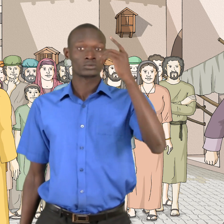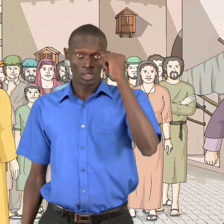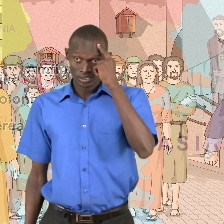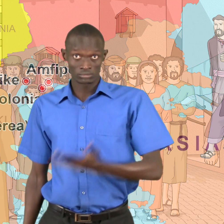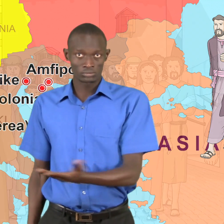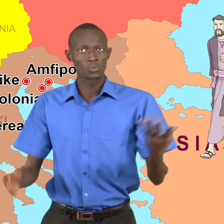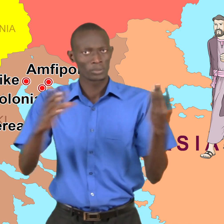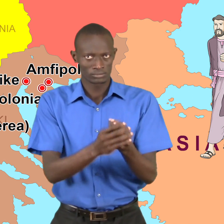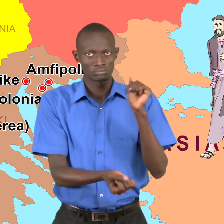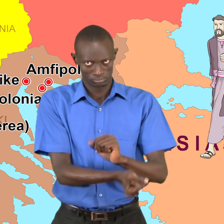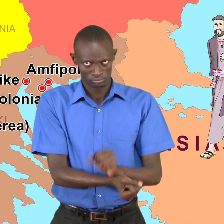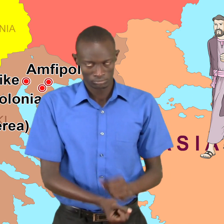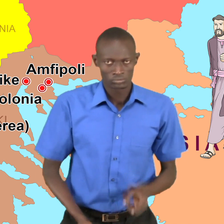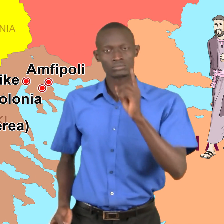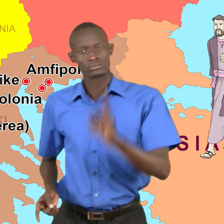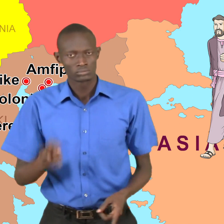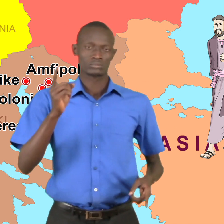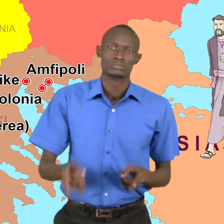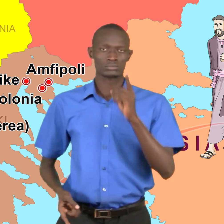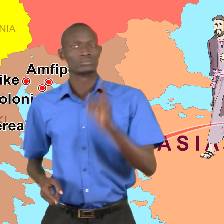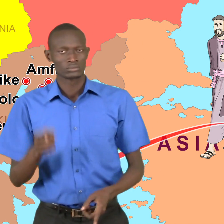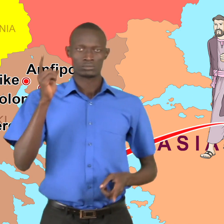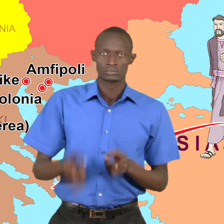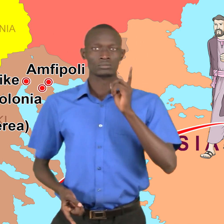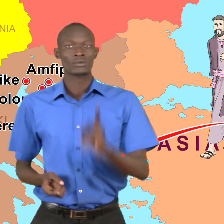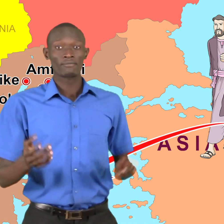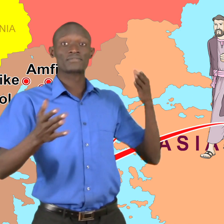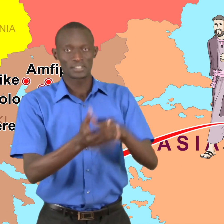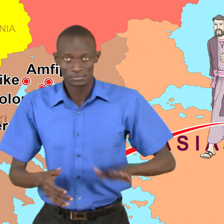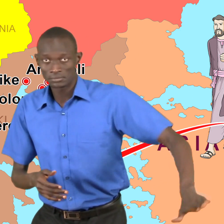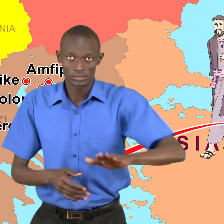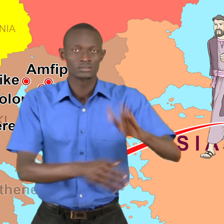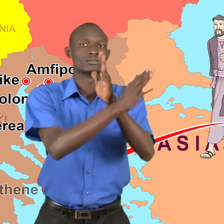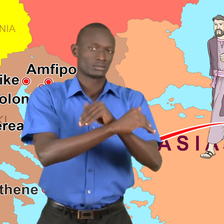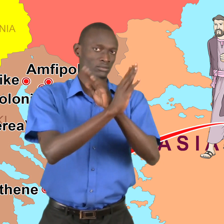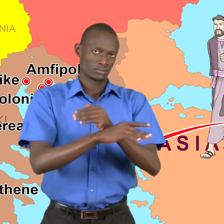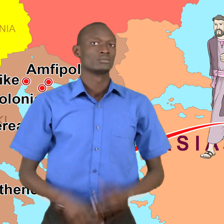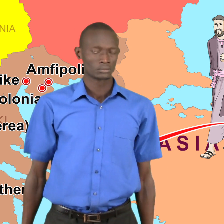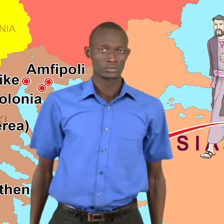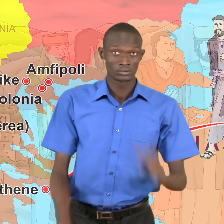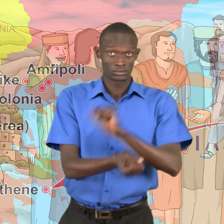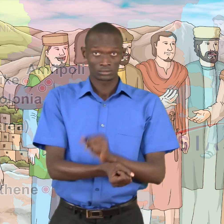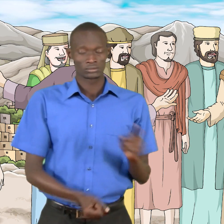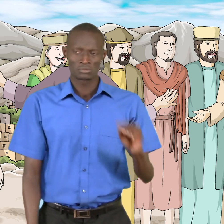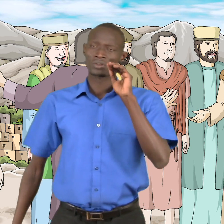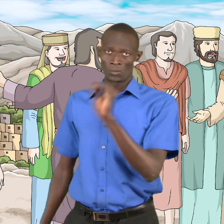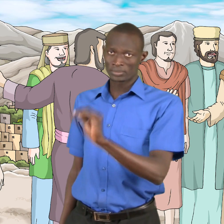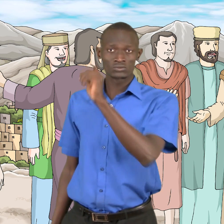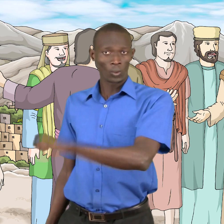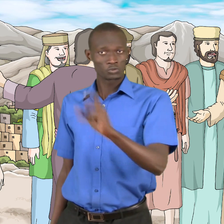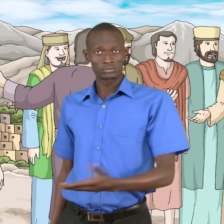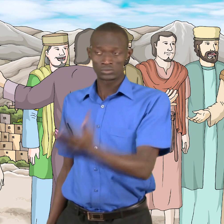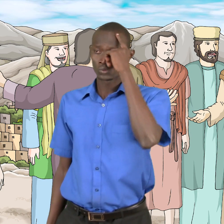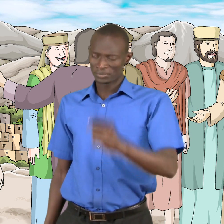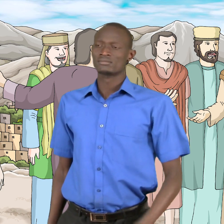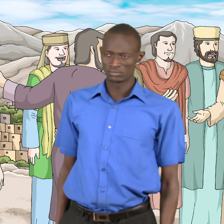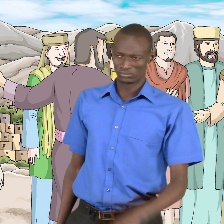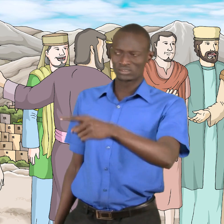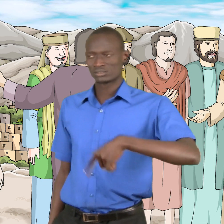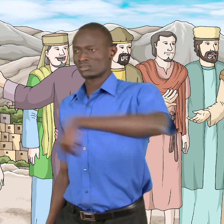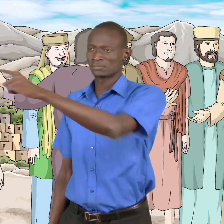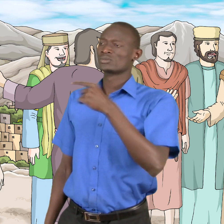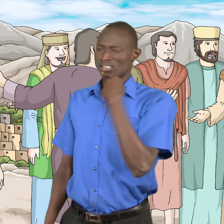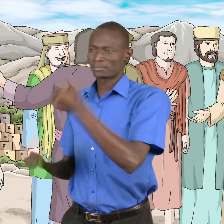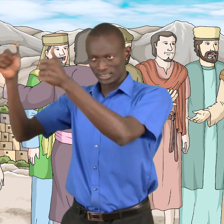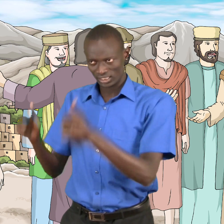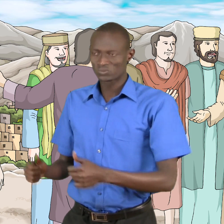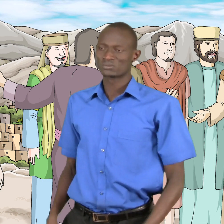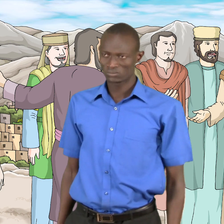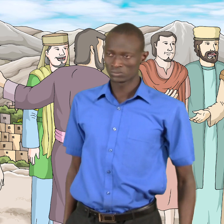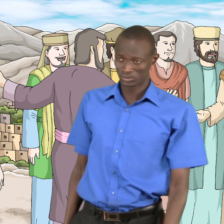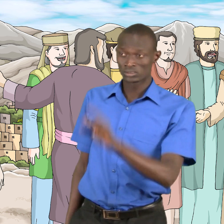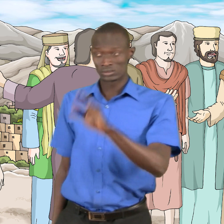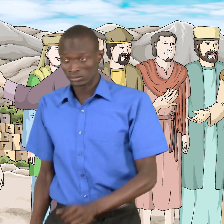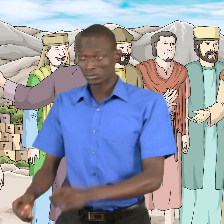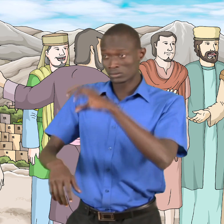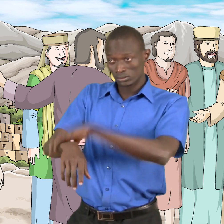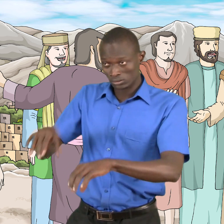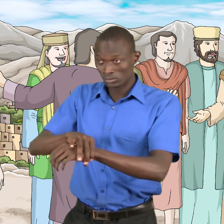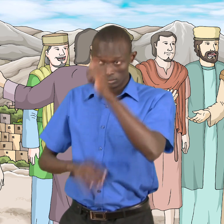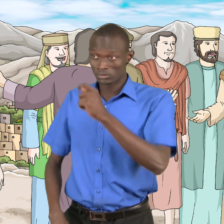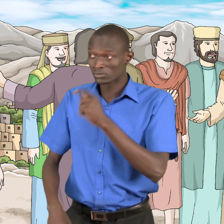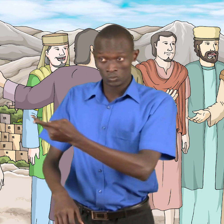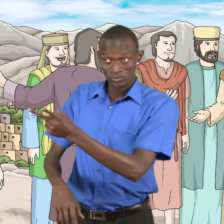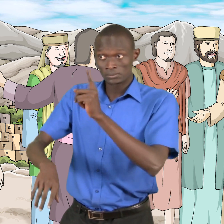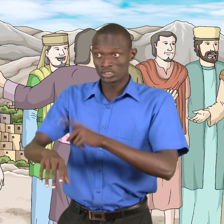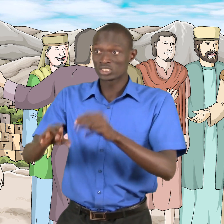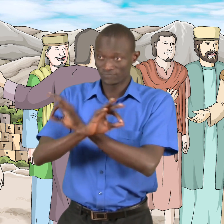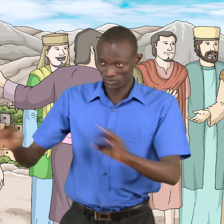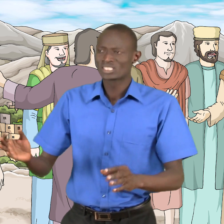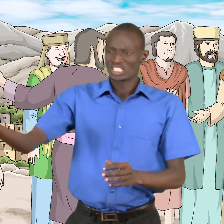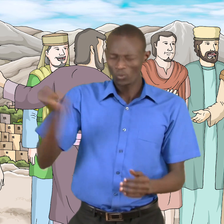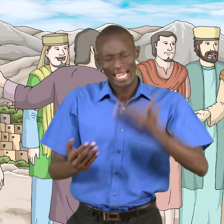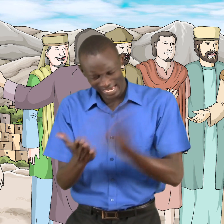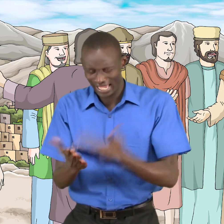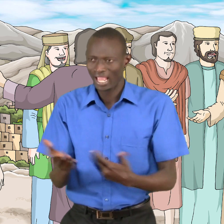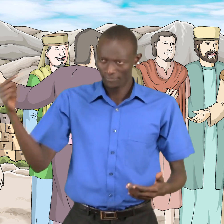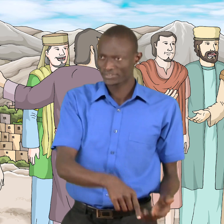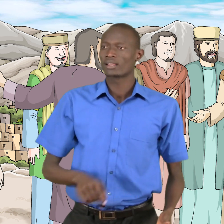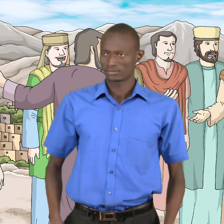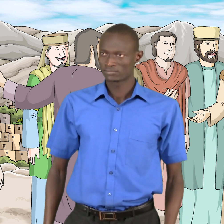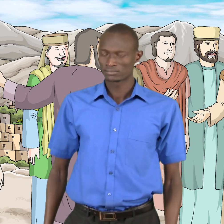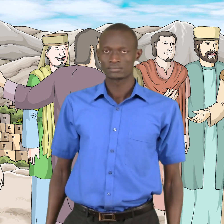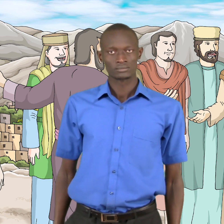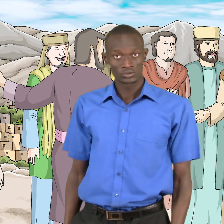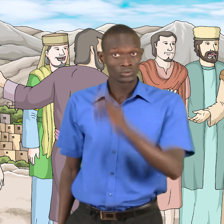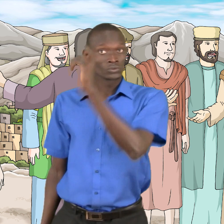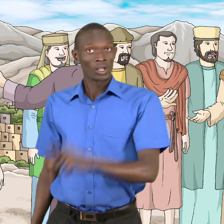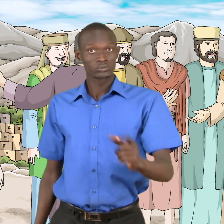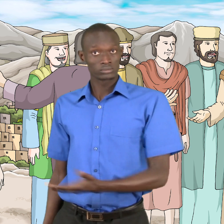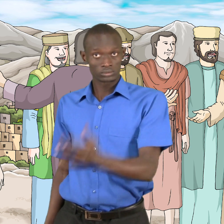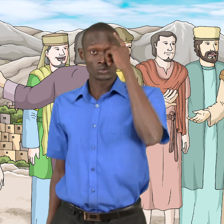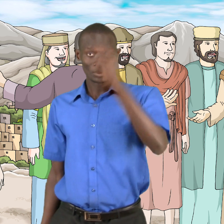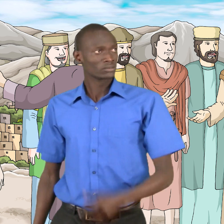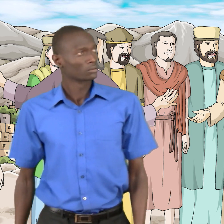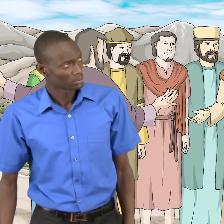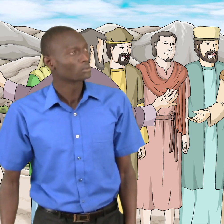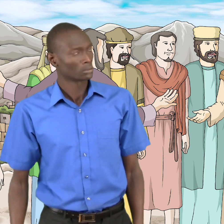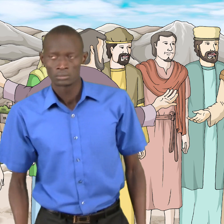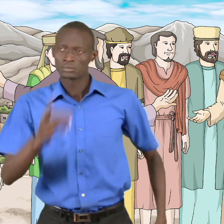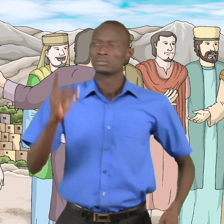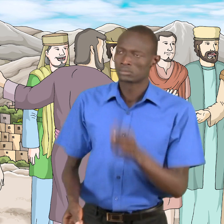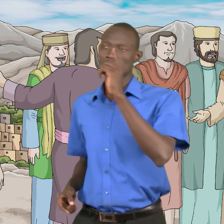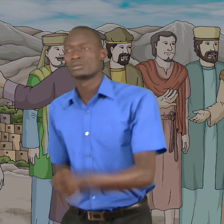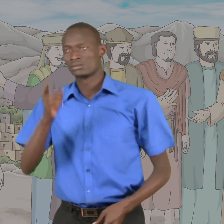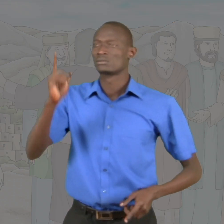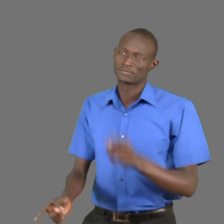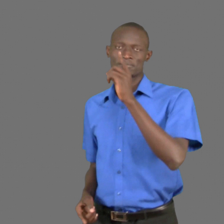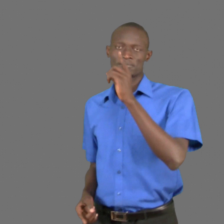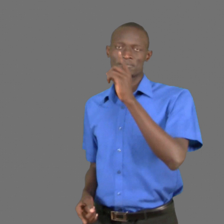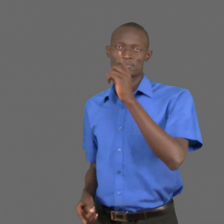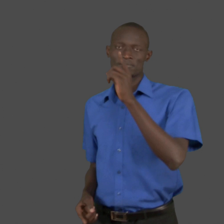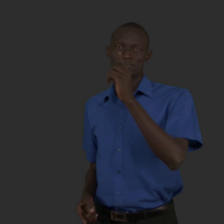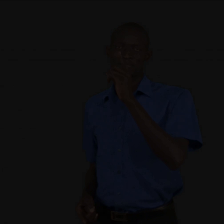Those who escorted Paul brought him to Athens and then returned with instructions for Silas and Timothy to join him as soon as possible.